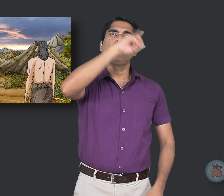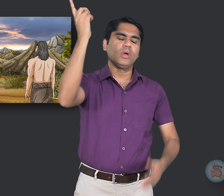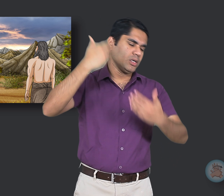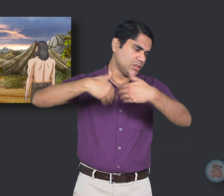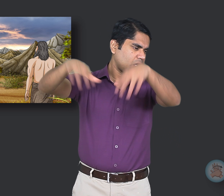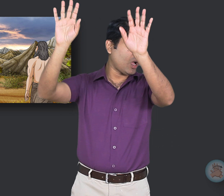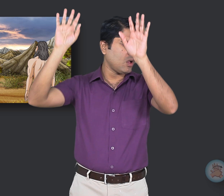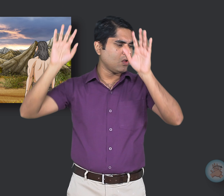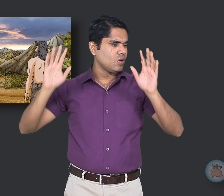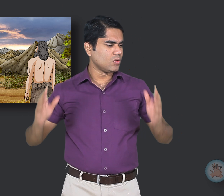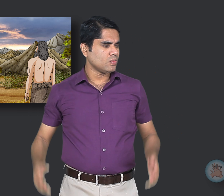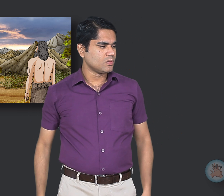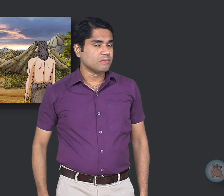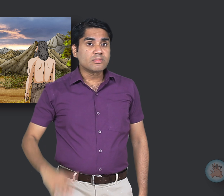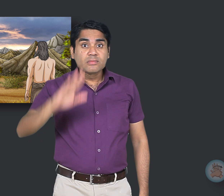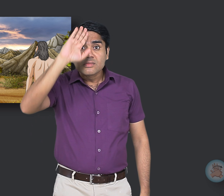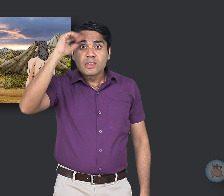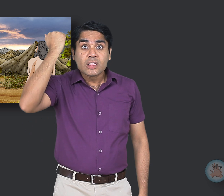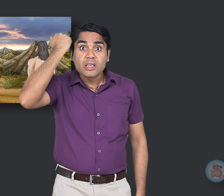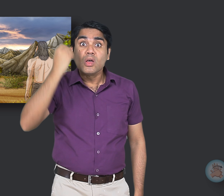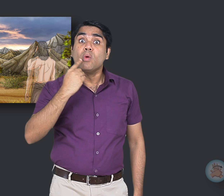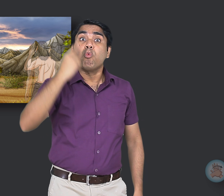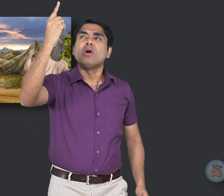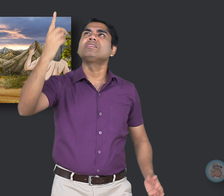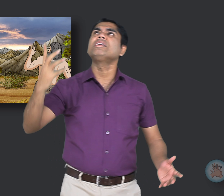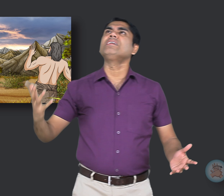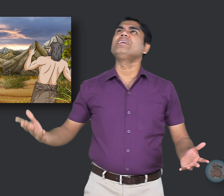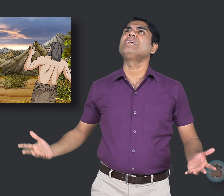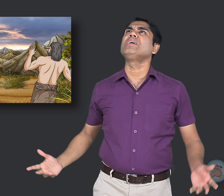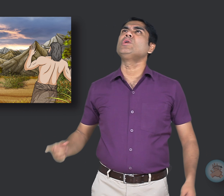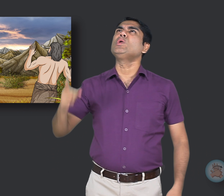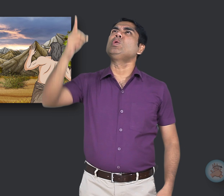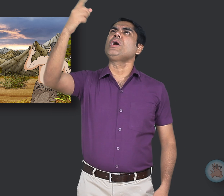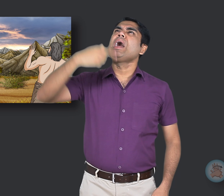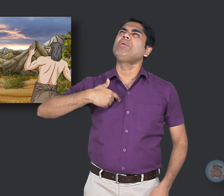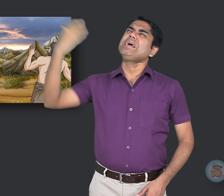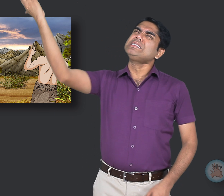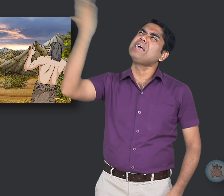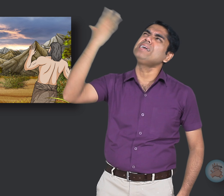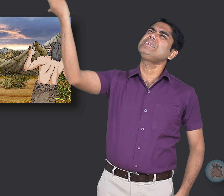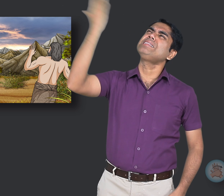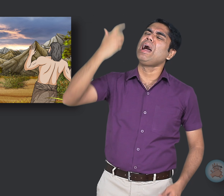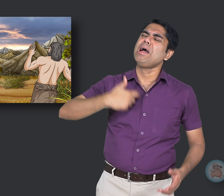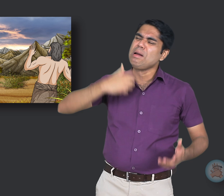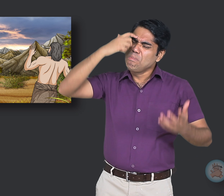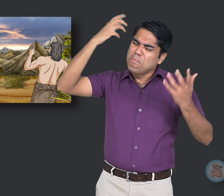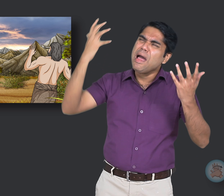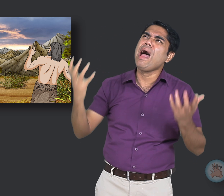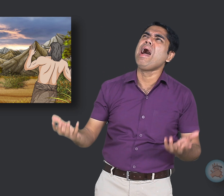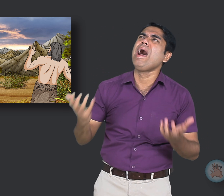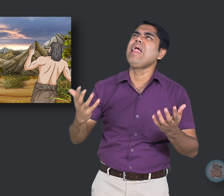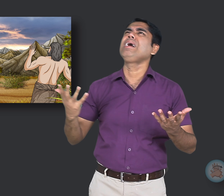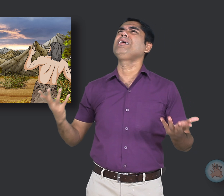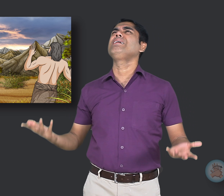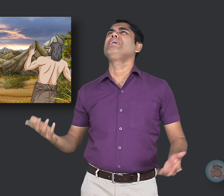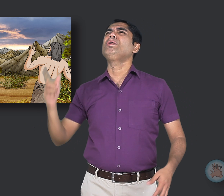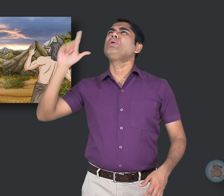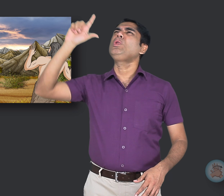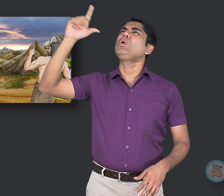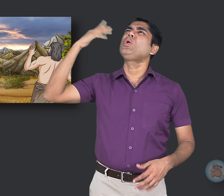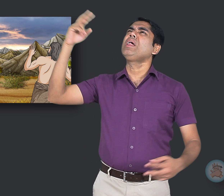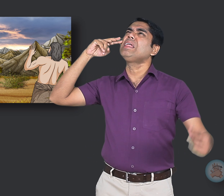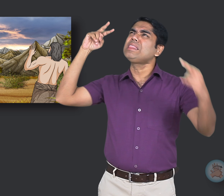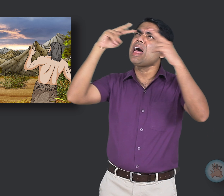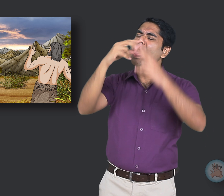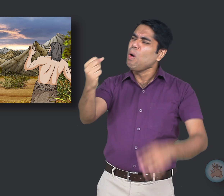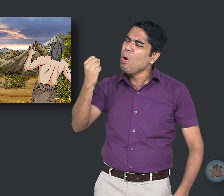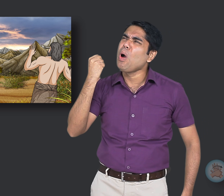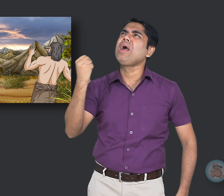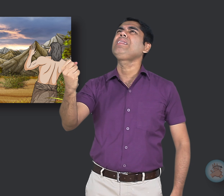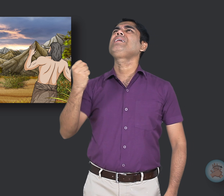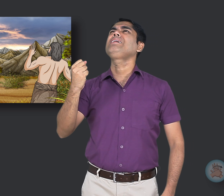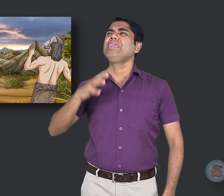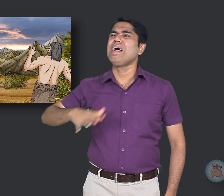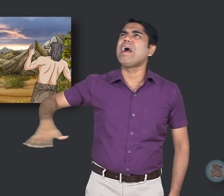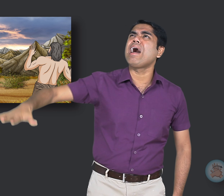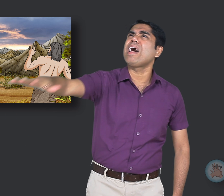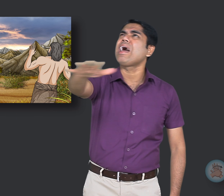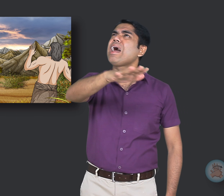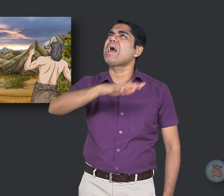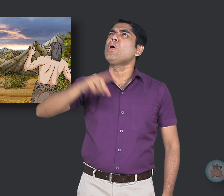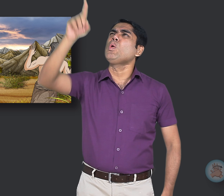But Cain said to the LORD, “My punishment is greater than I can bear.